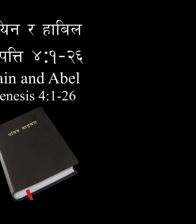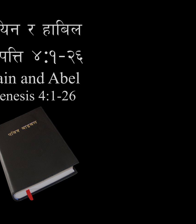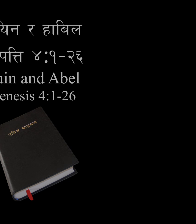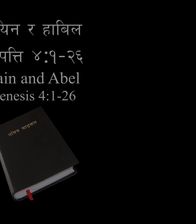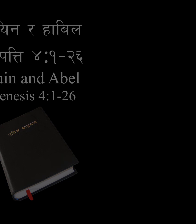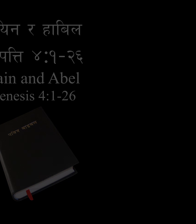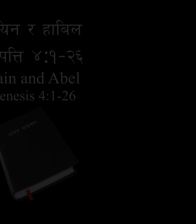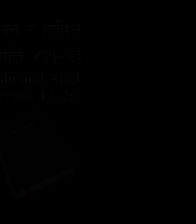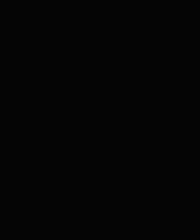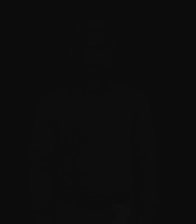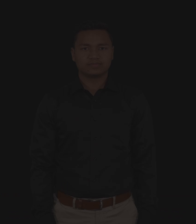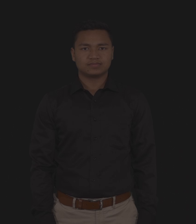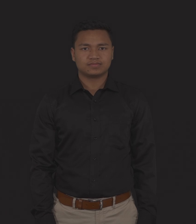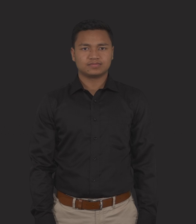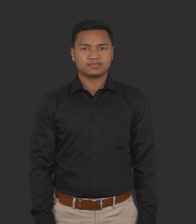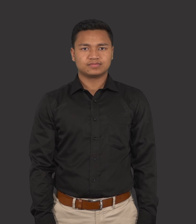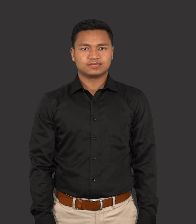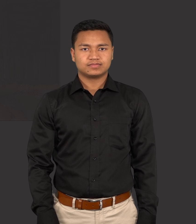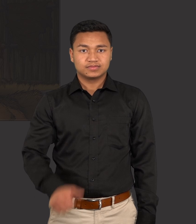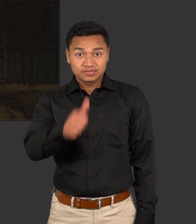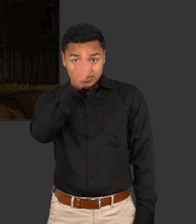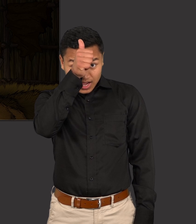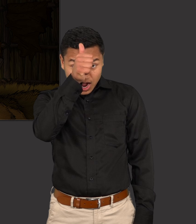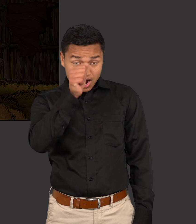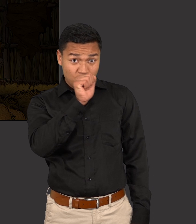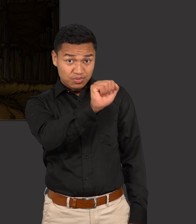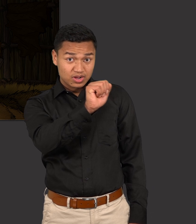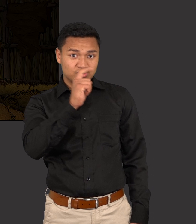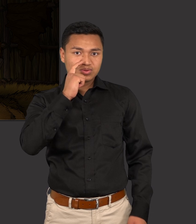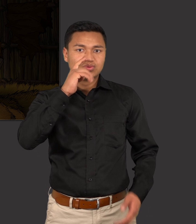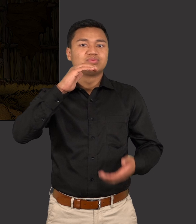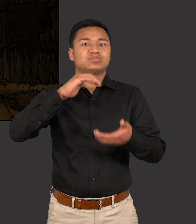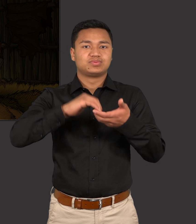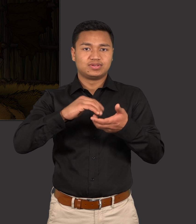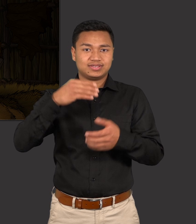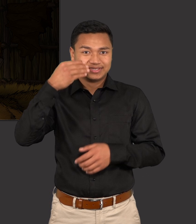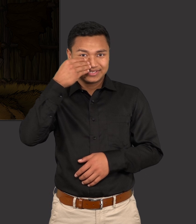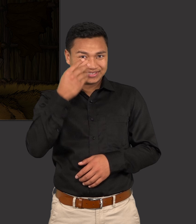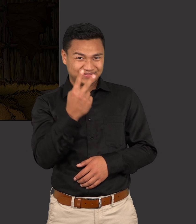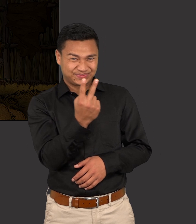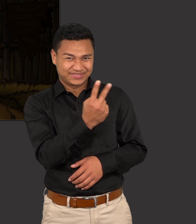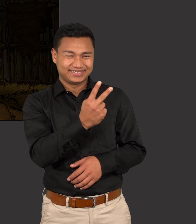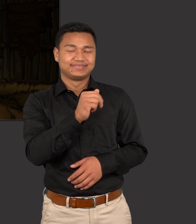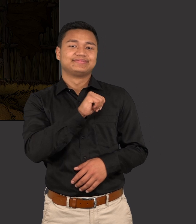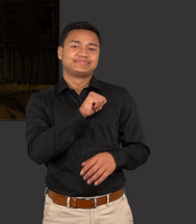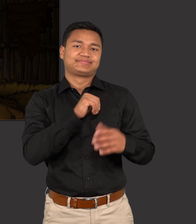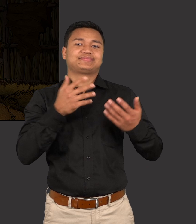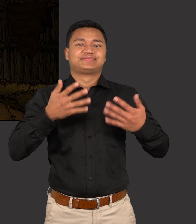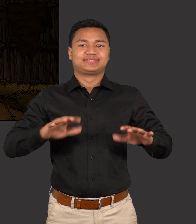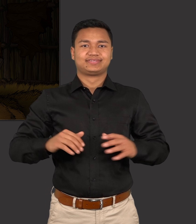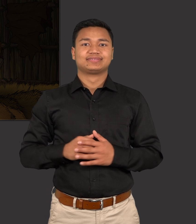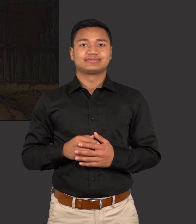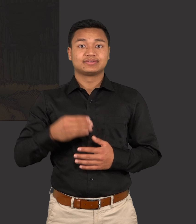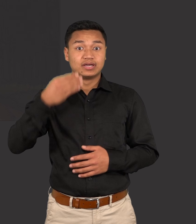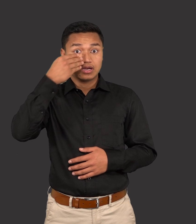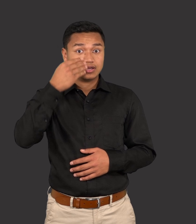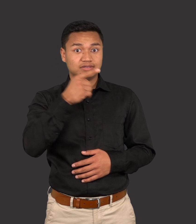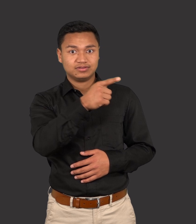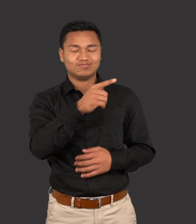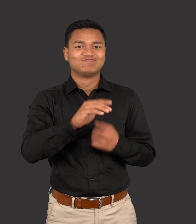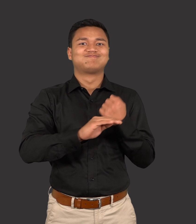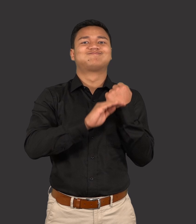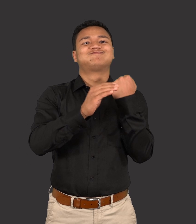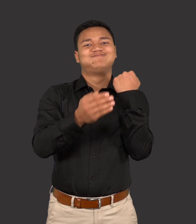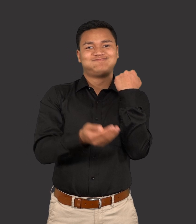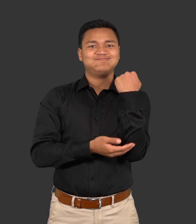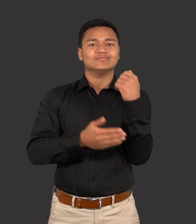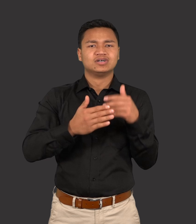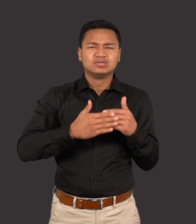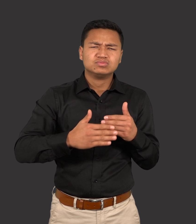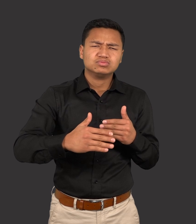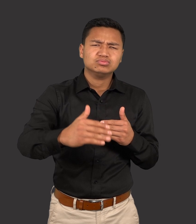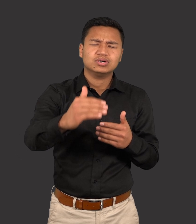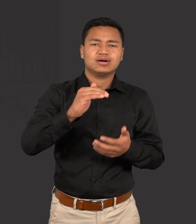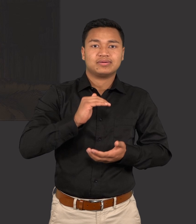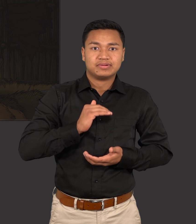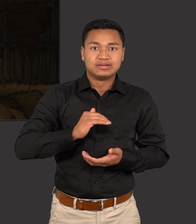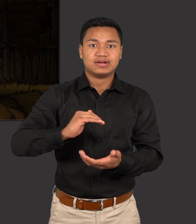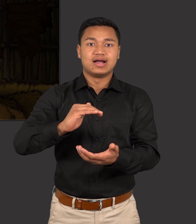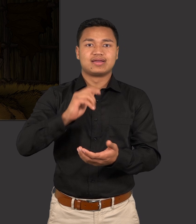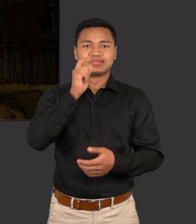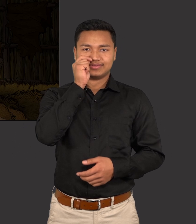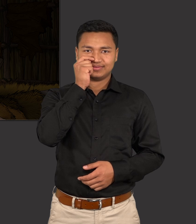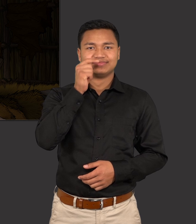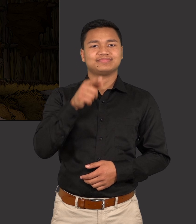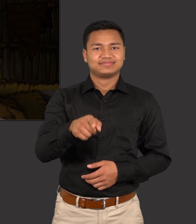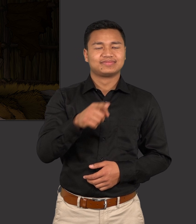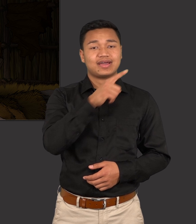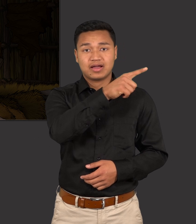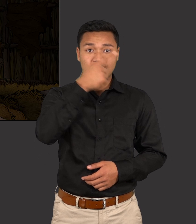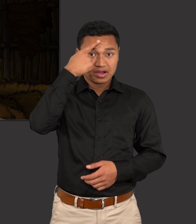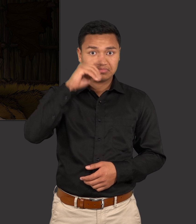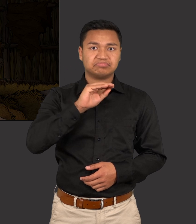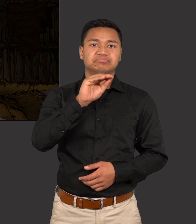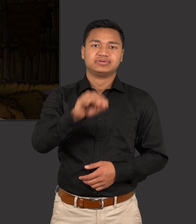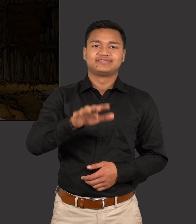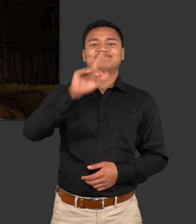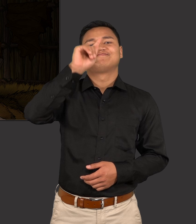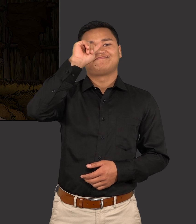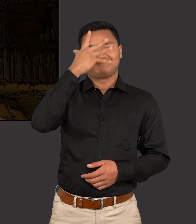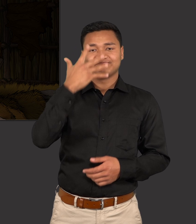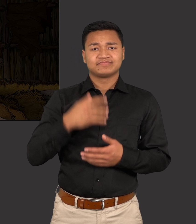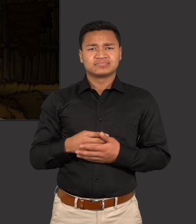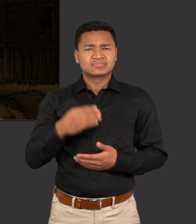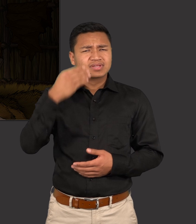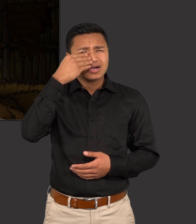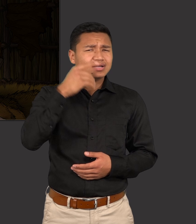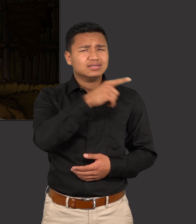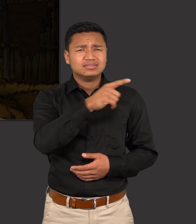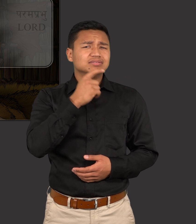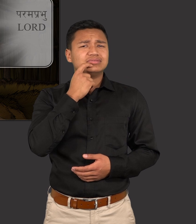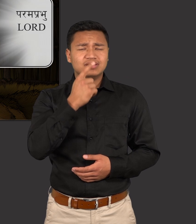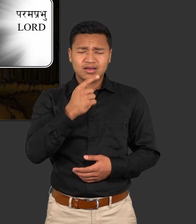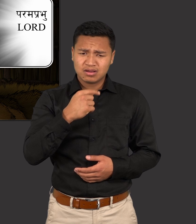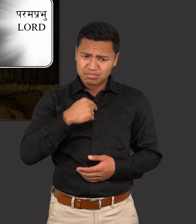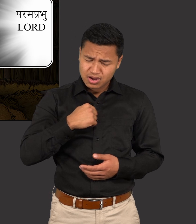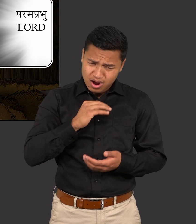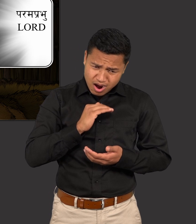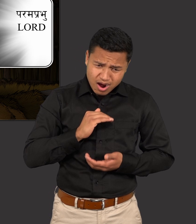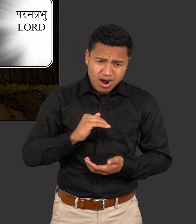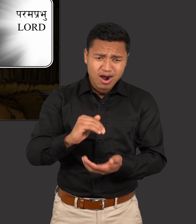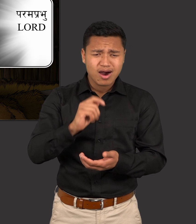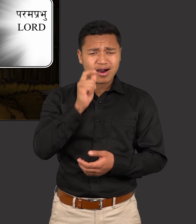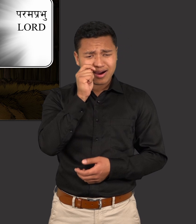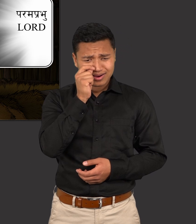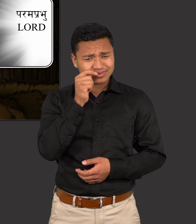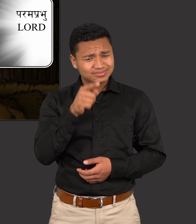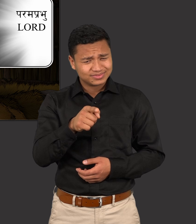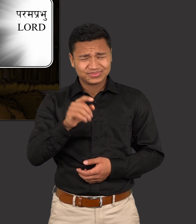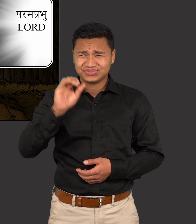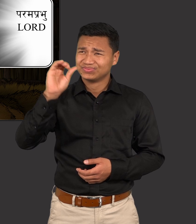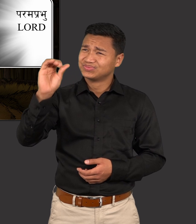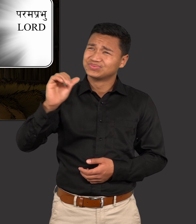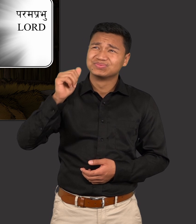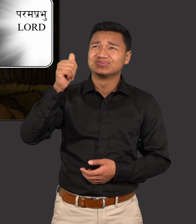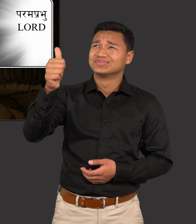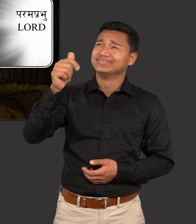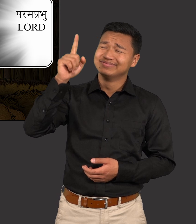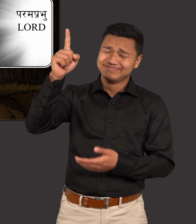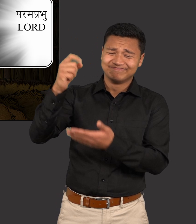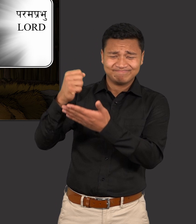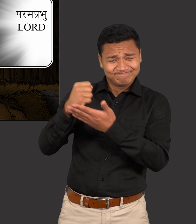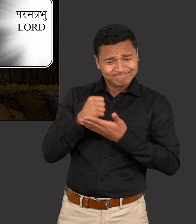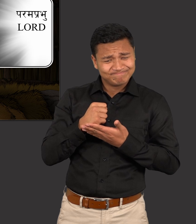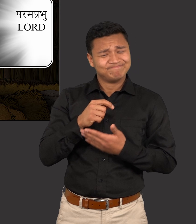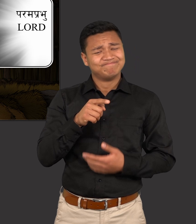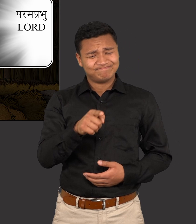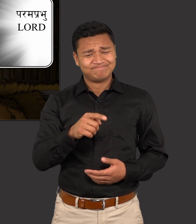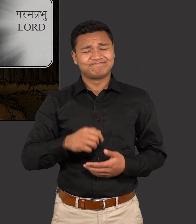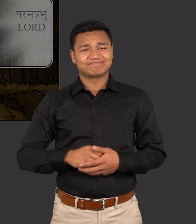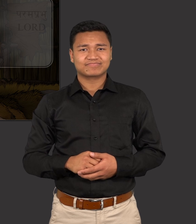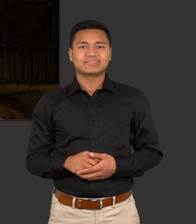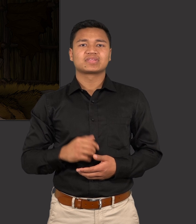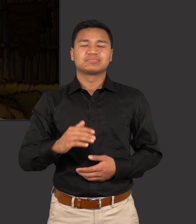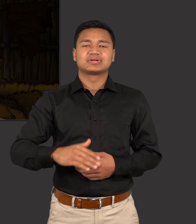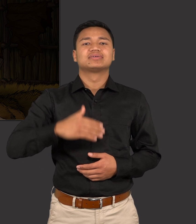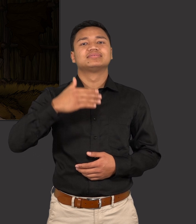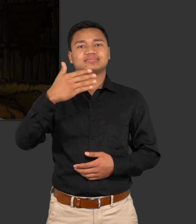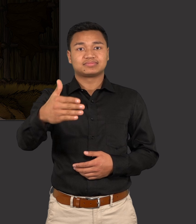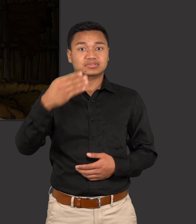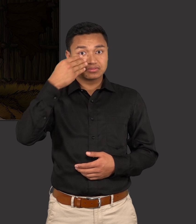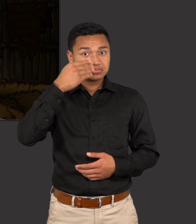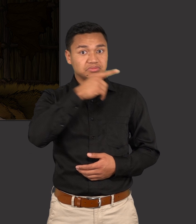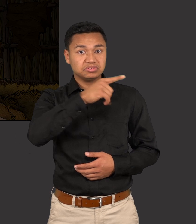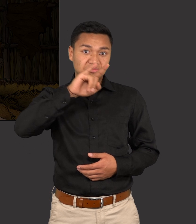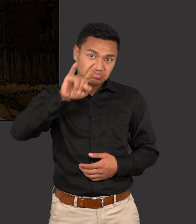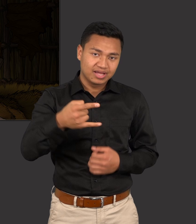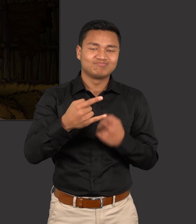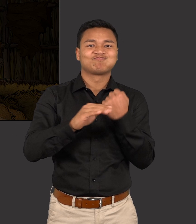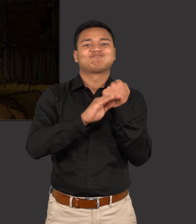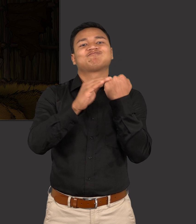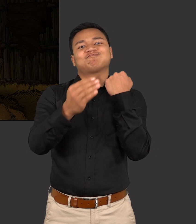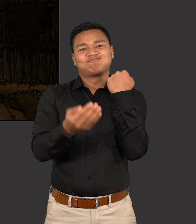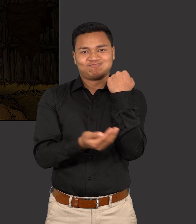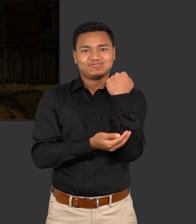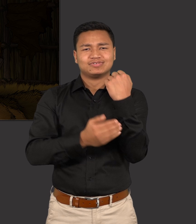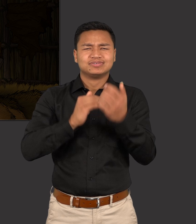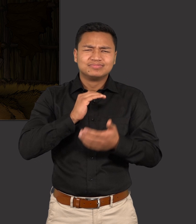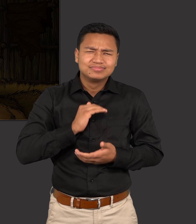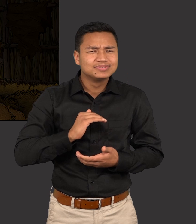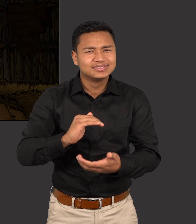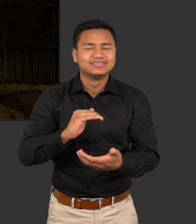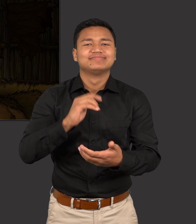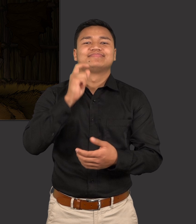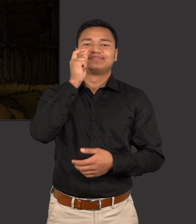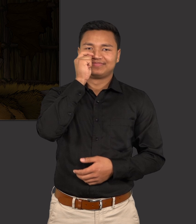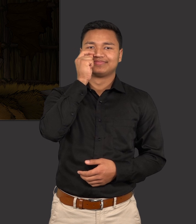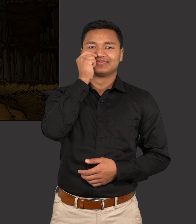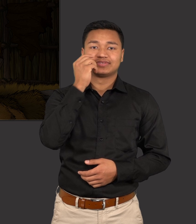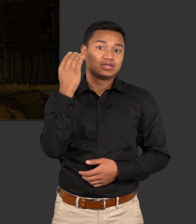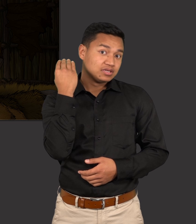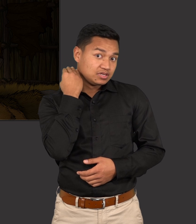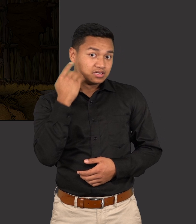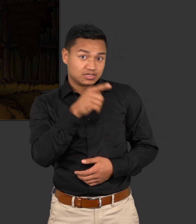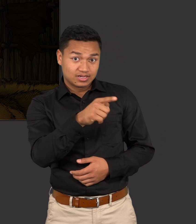And Adam had relations with his wife Eve, and she conceived and gave birth to Cain. “With the help of the LORD I have brought forth a man,” she said.